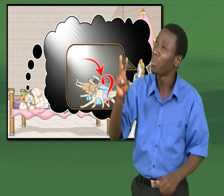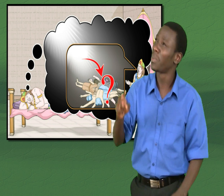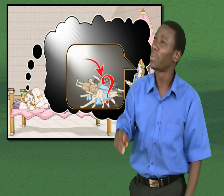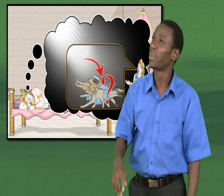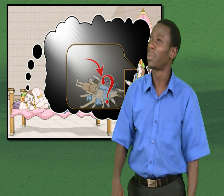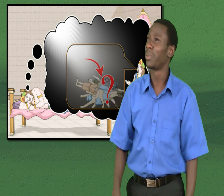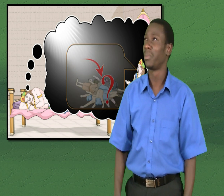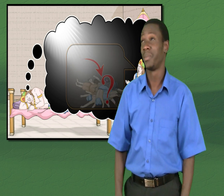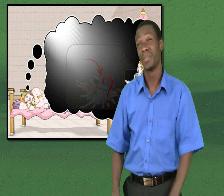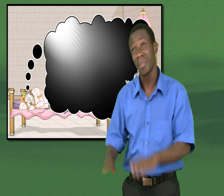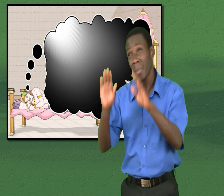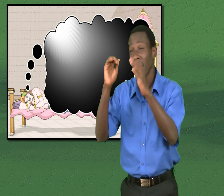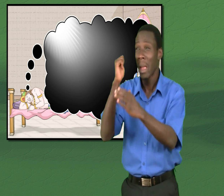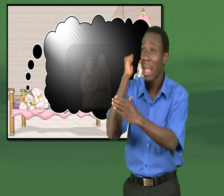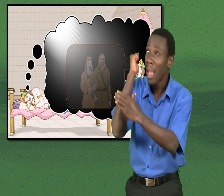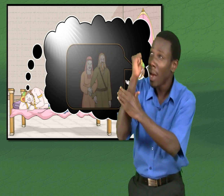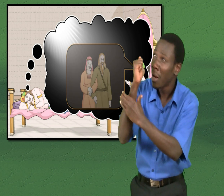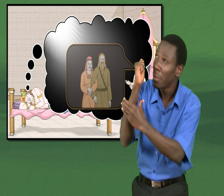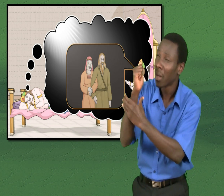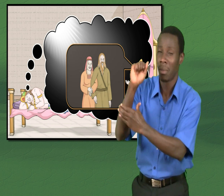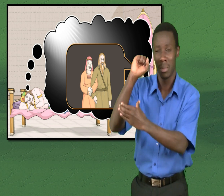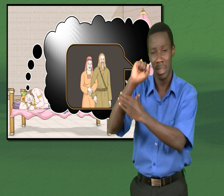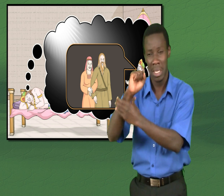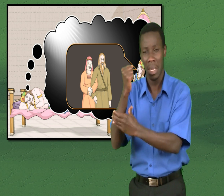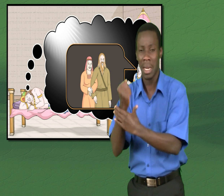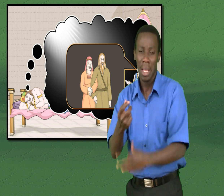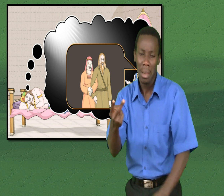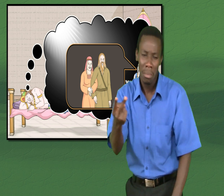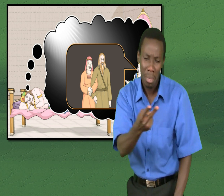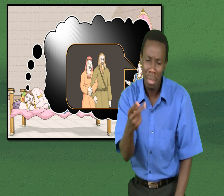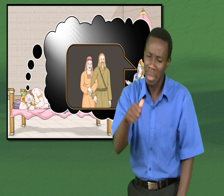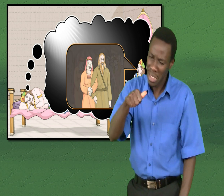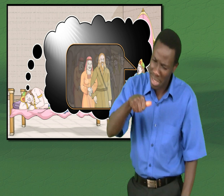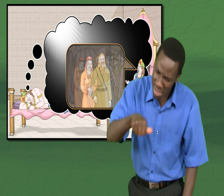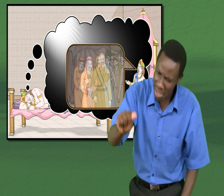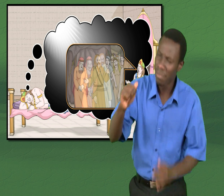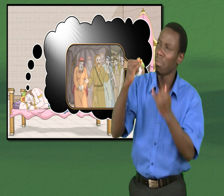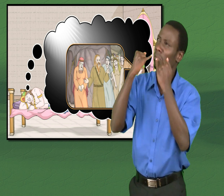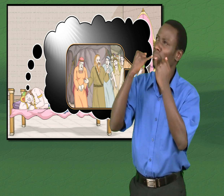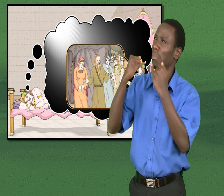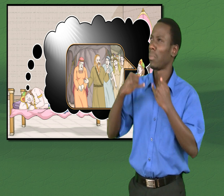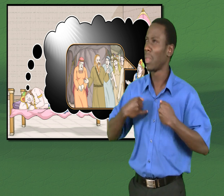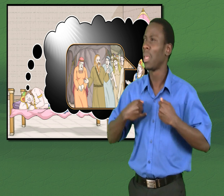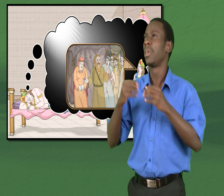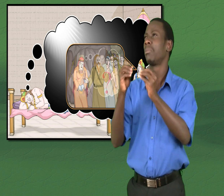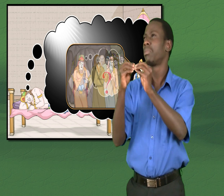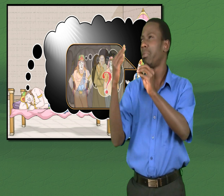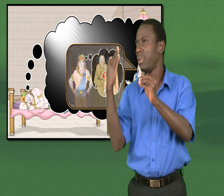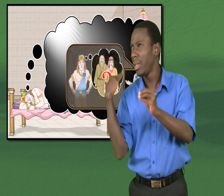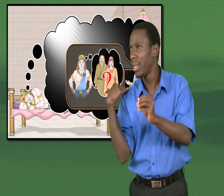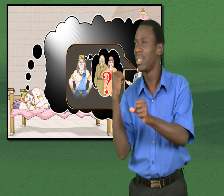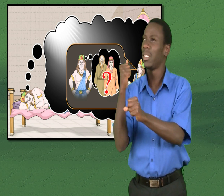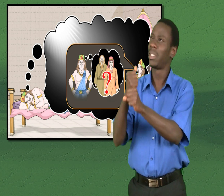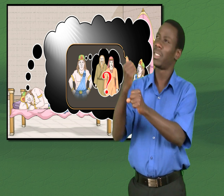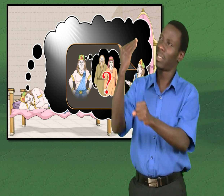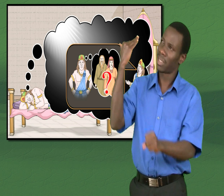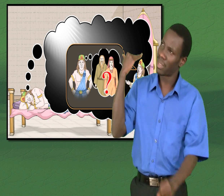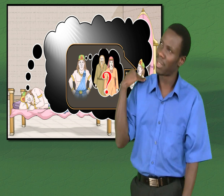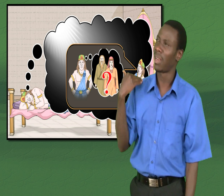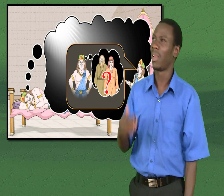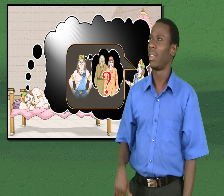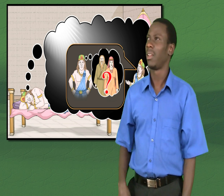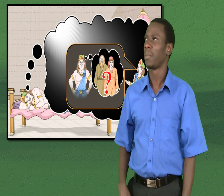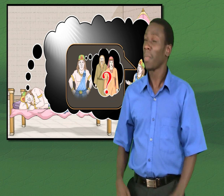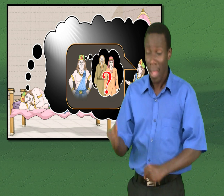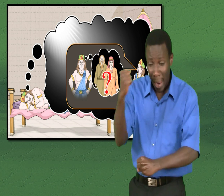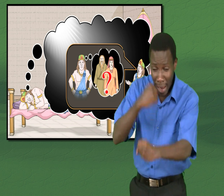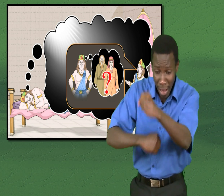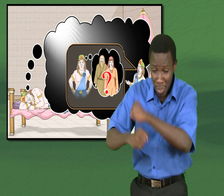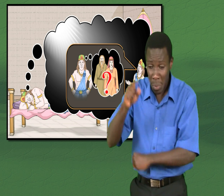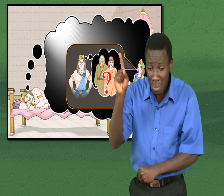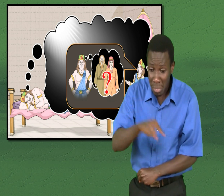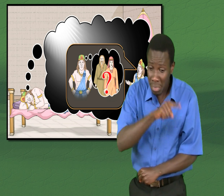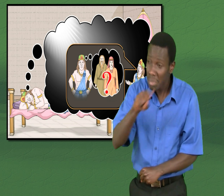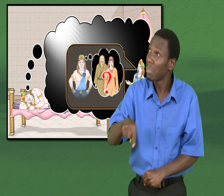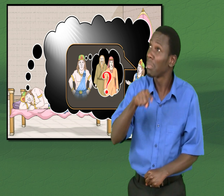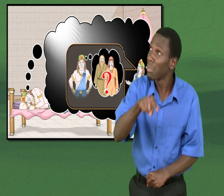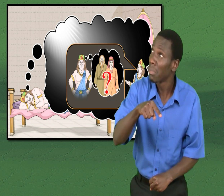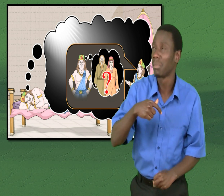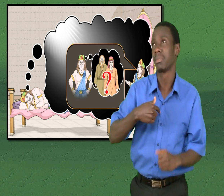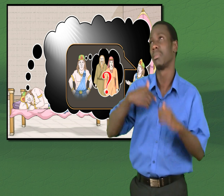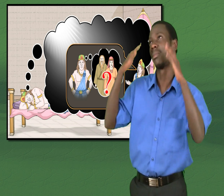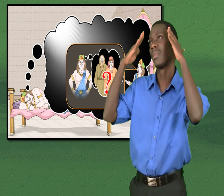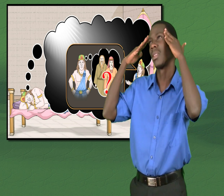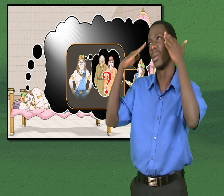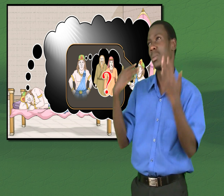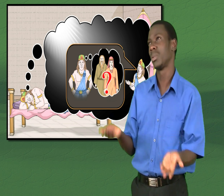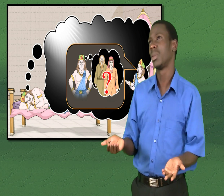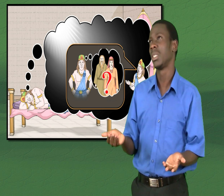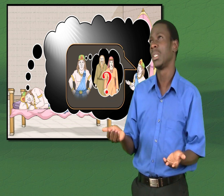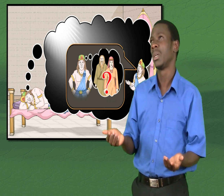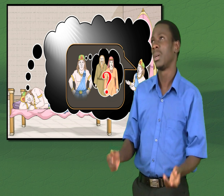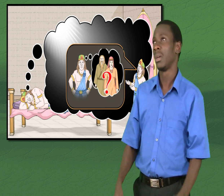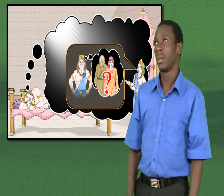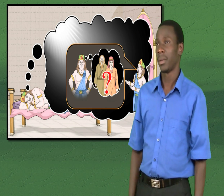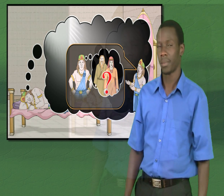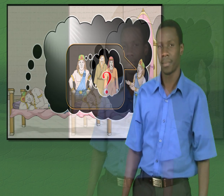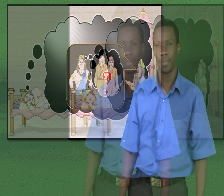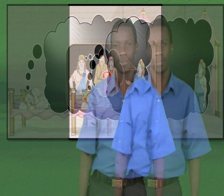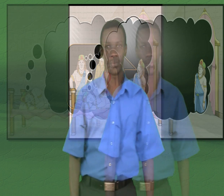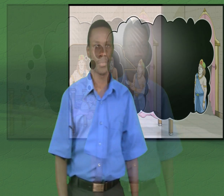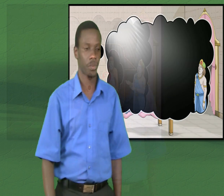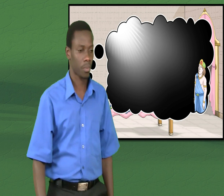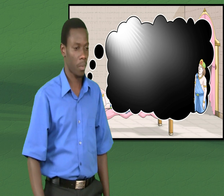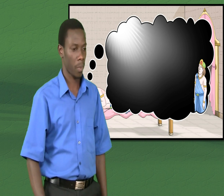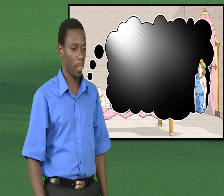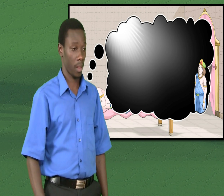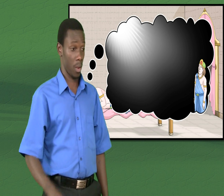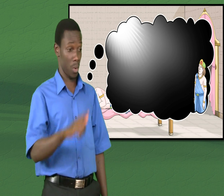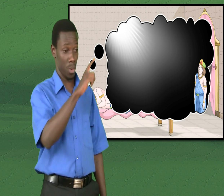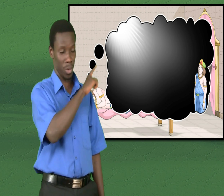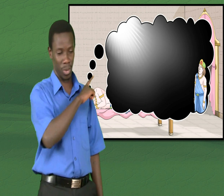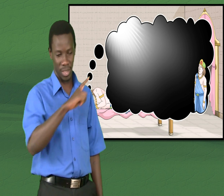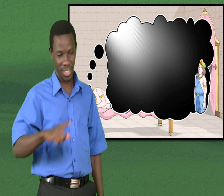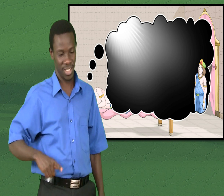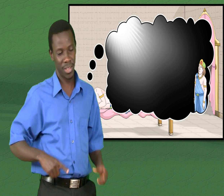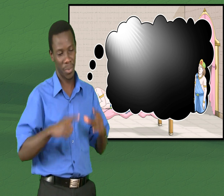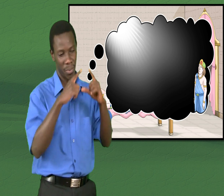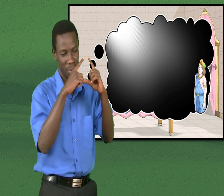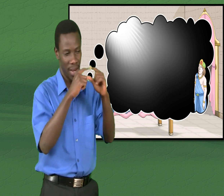Didn’t Abraham tell me, ‘She is my sister’? And she herself said, ‘He is my brother.’ I have done this in the integrity of my heart and the innocence of my hands.”